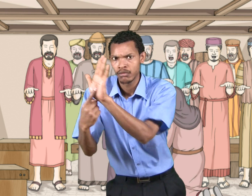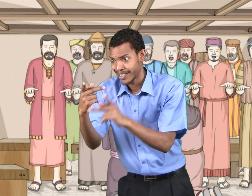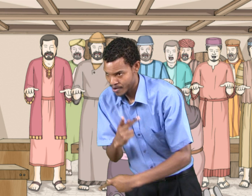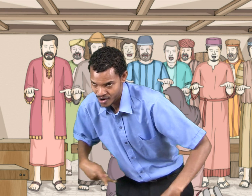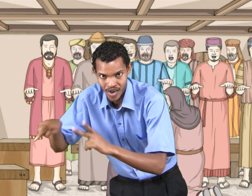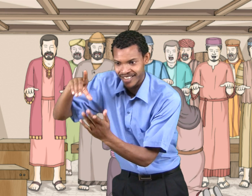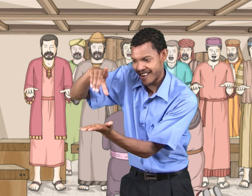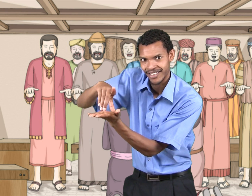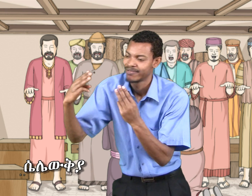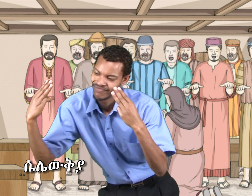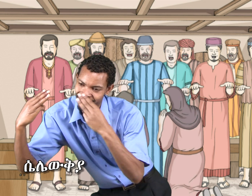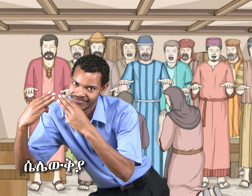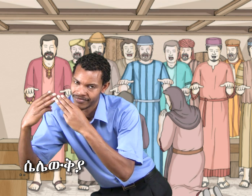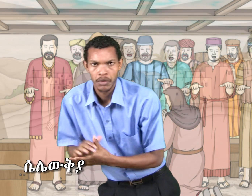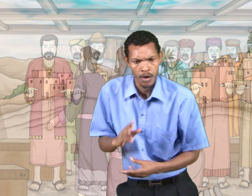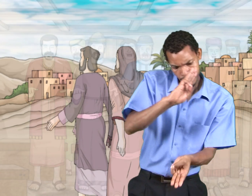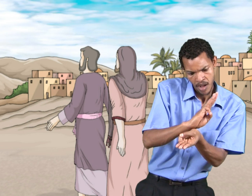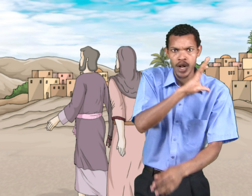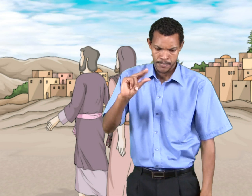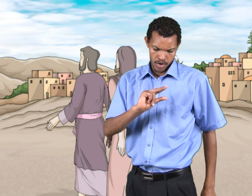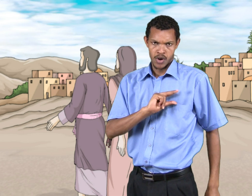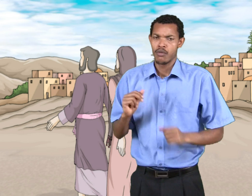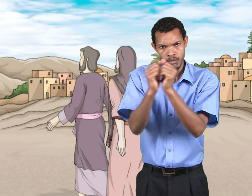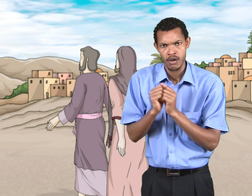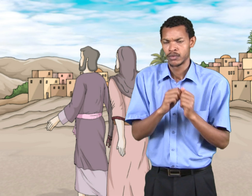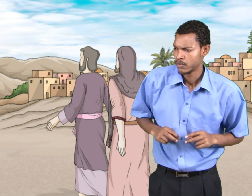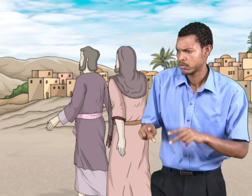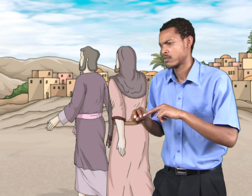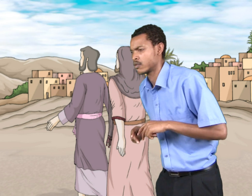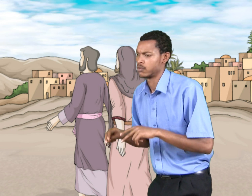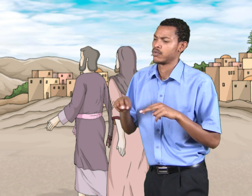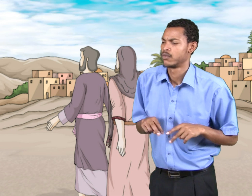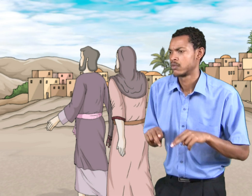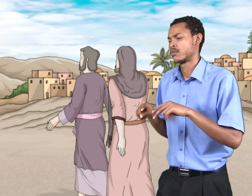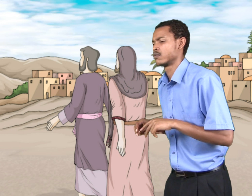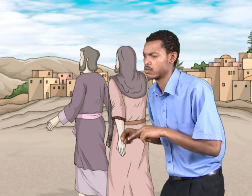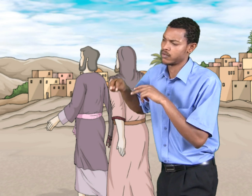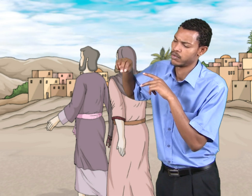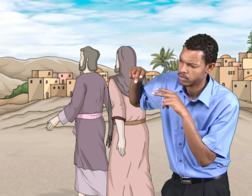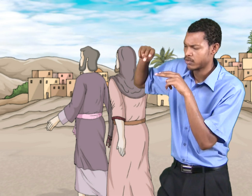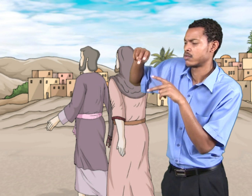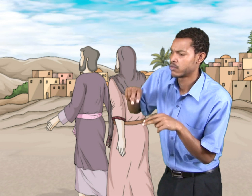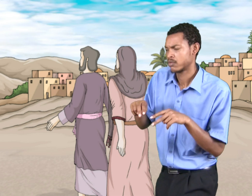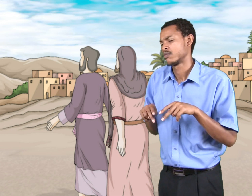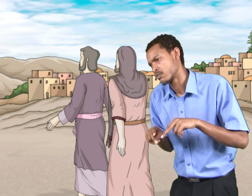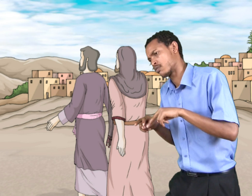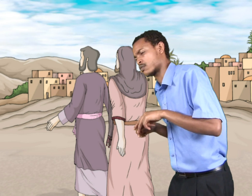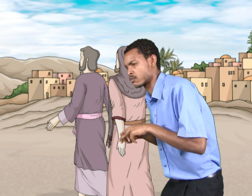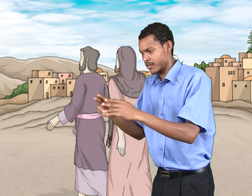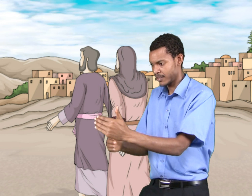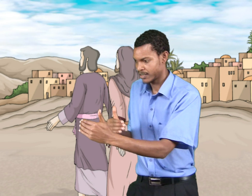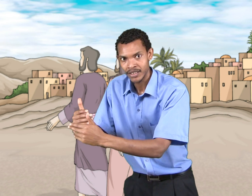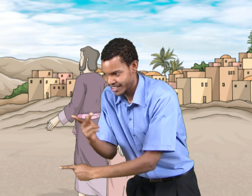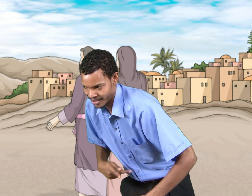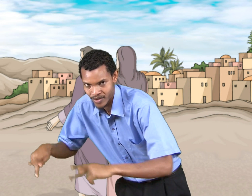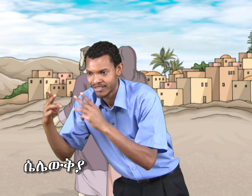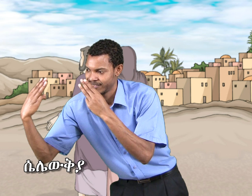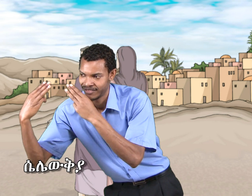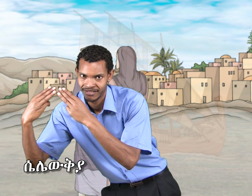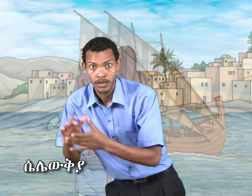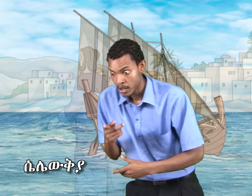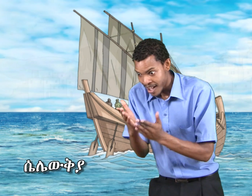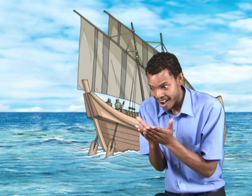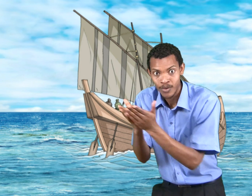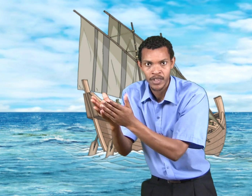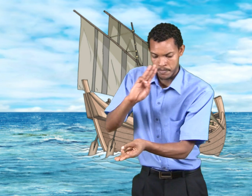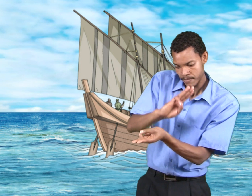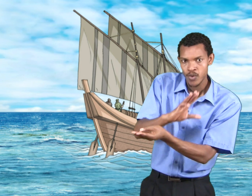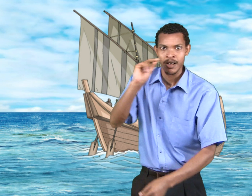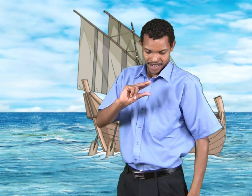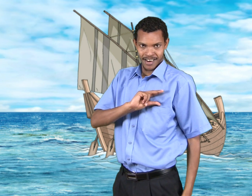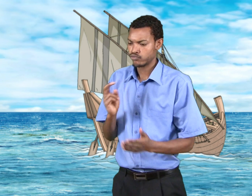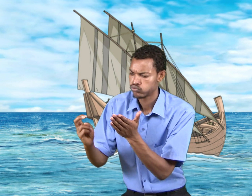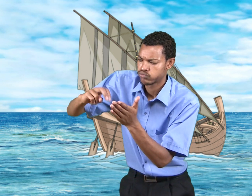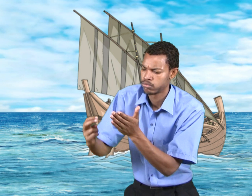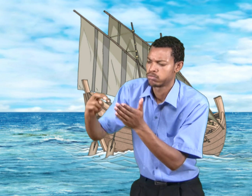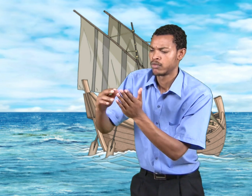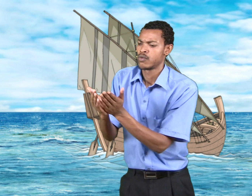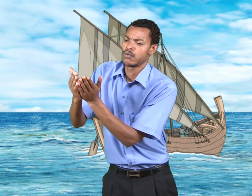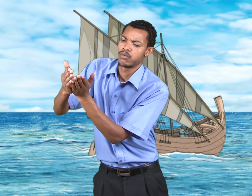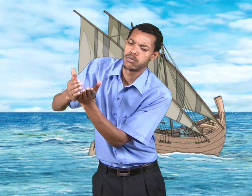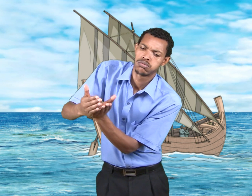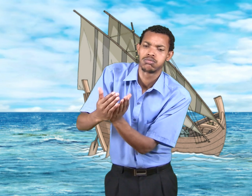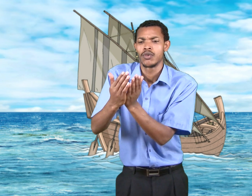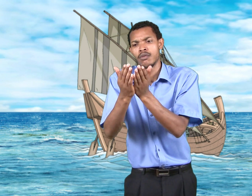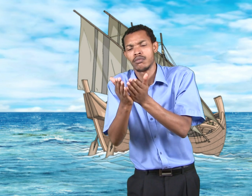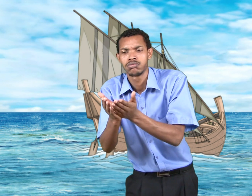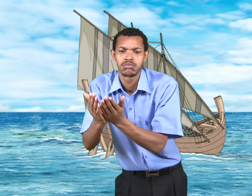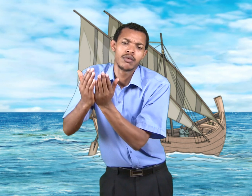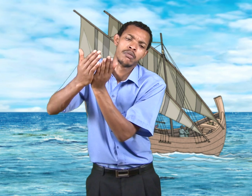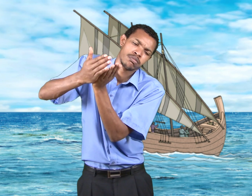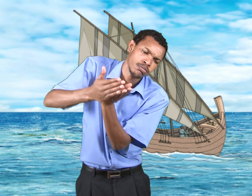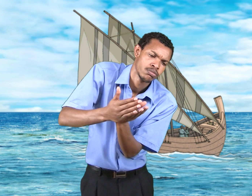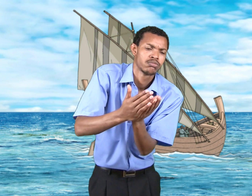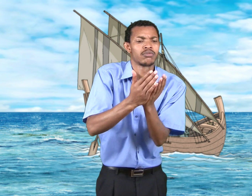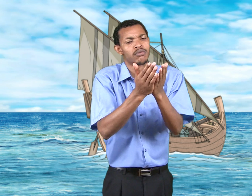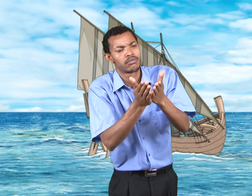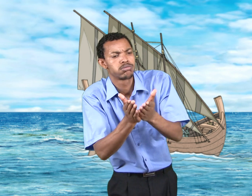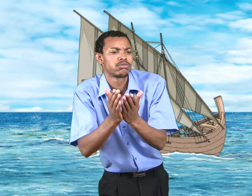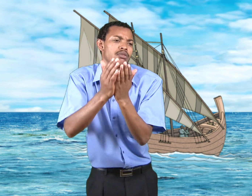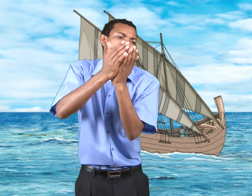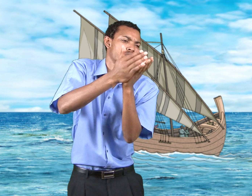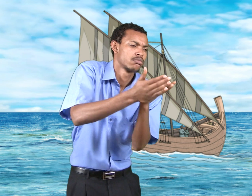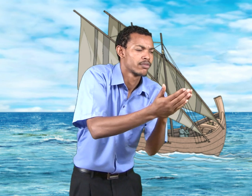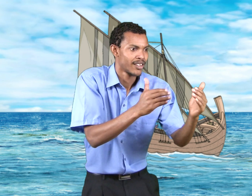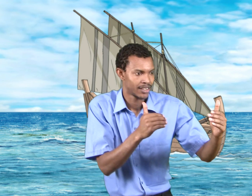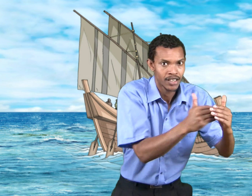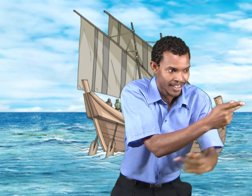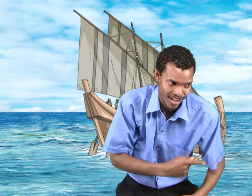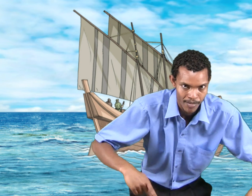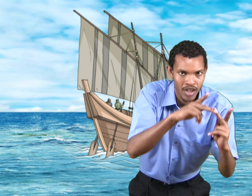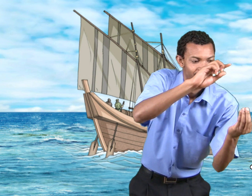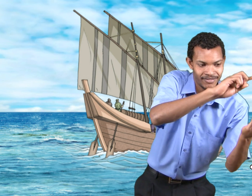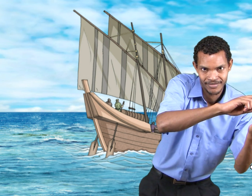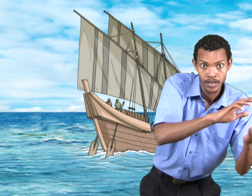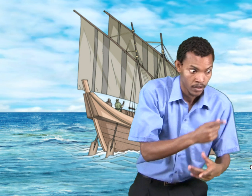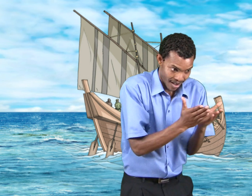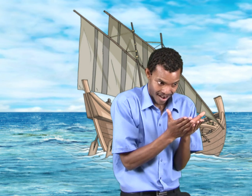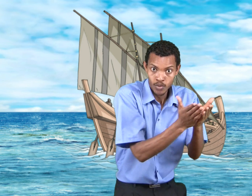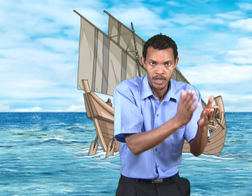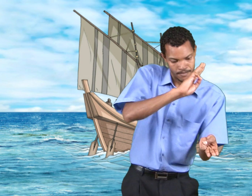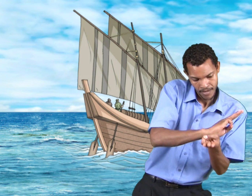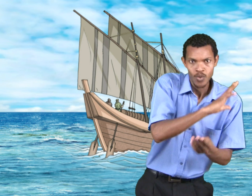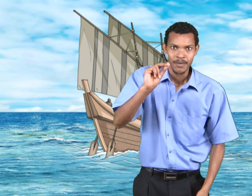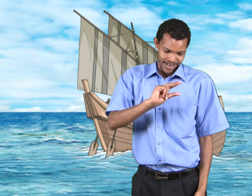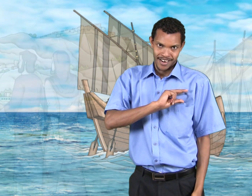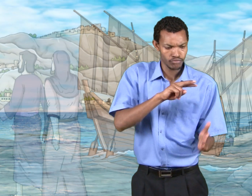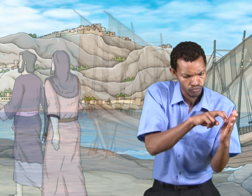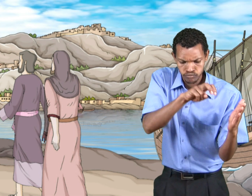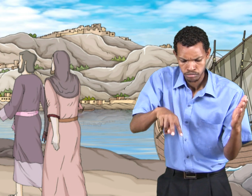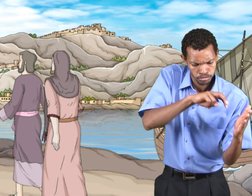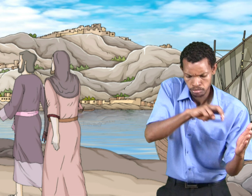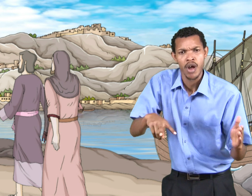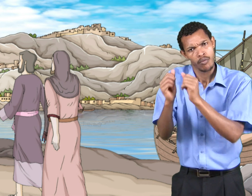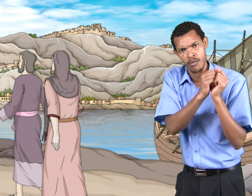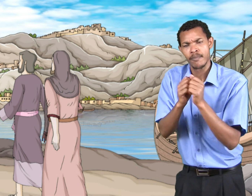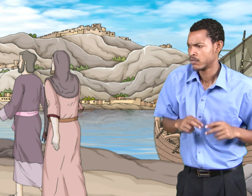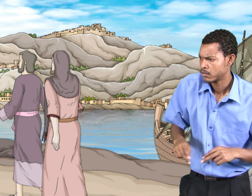So Barnabas and Saul, sent forth by the Holy Spirit, went down to Seleucia and sailed from there to Cyprus.